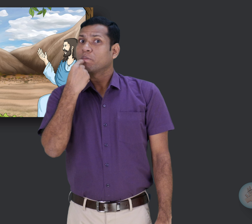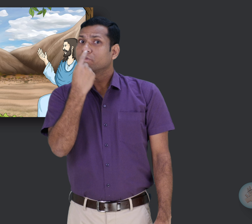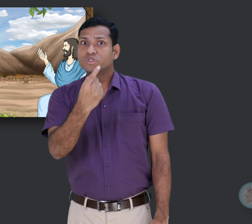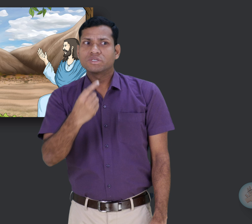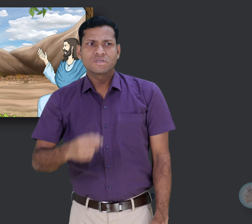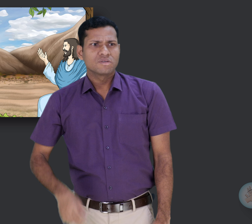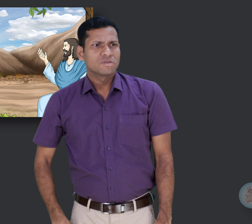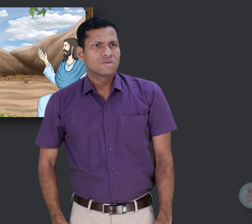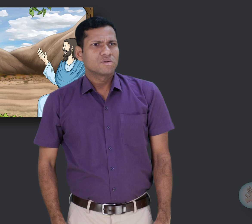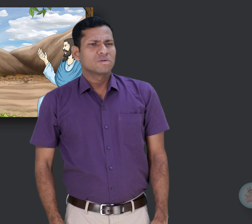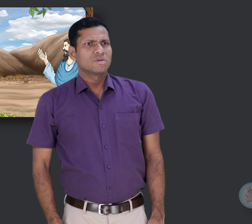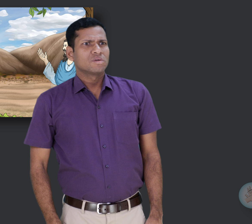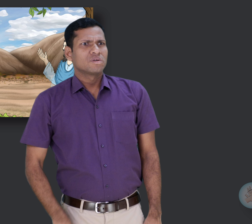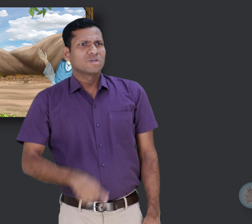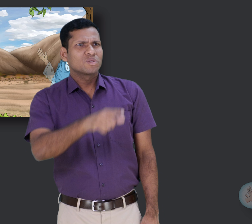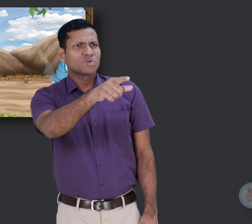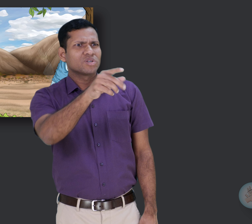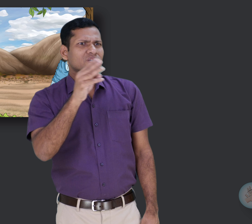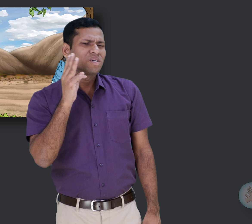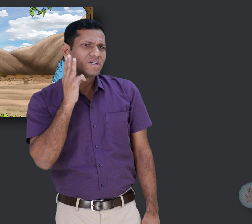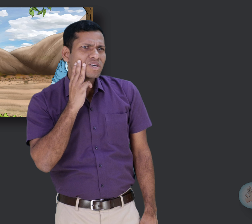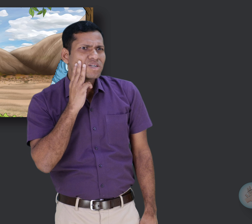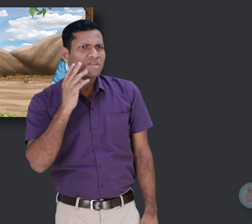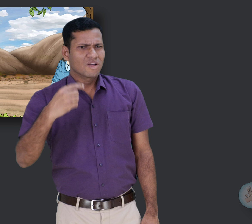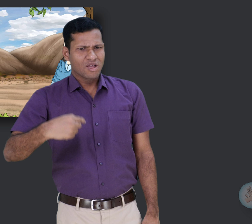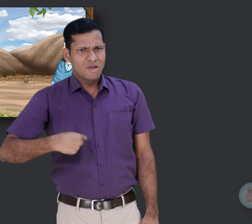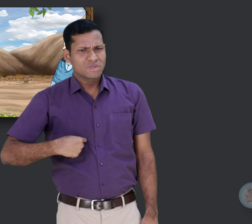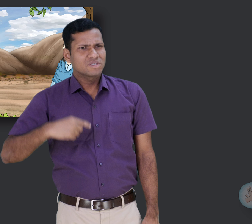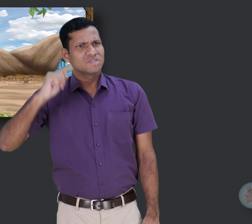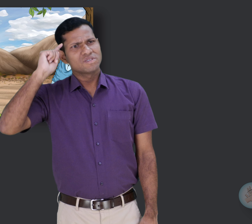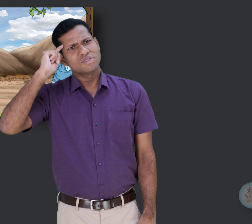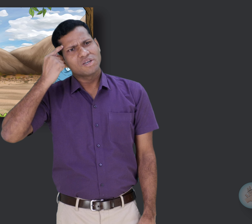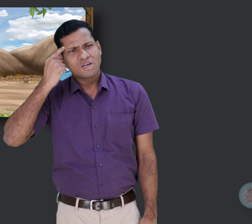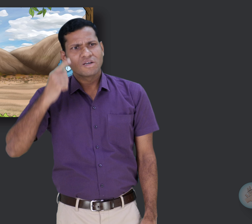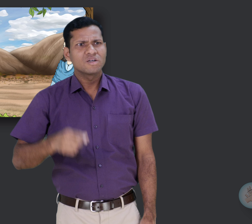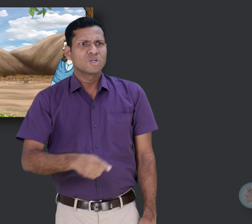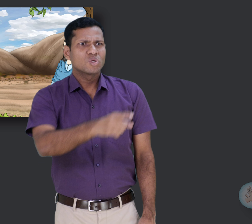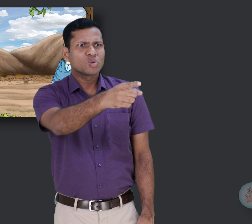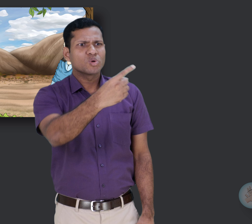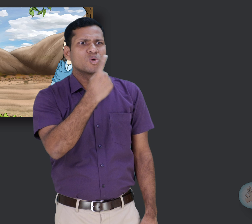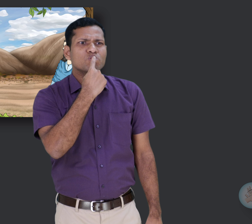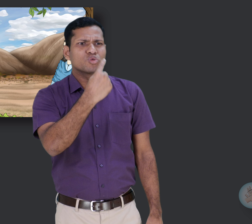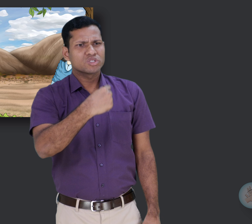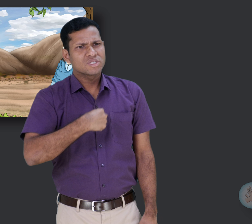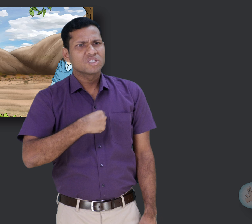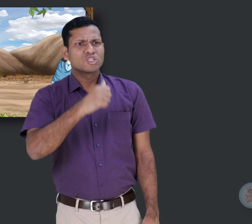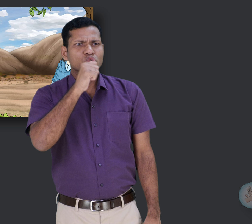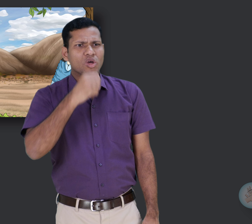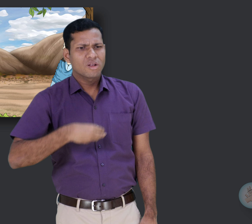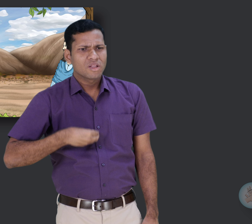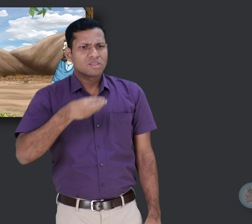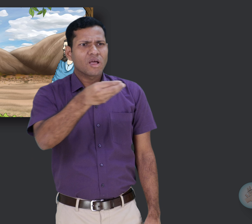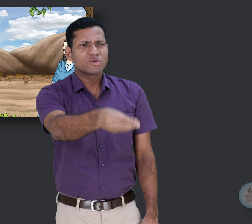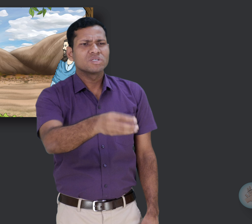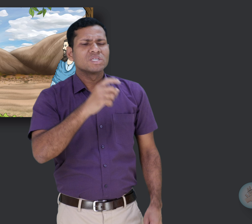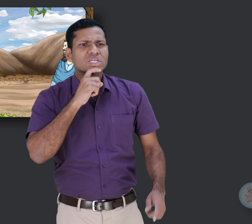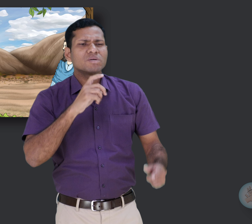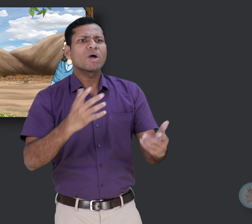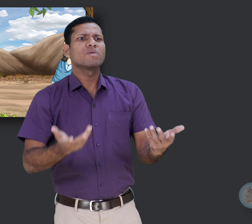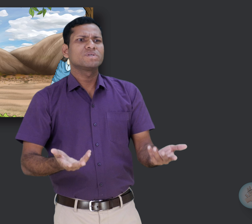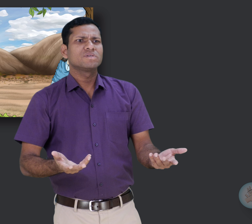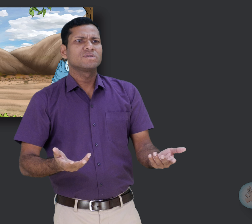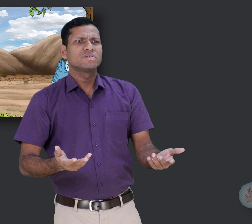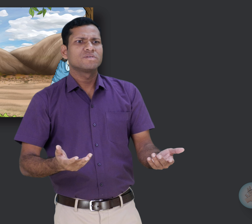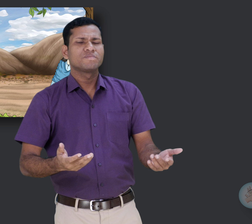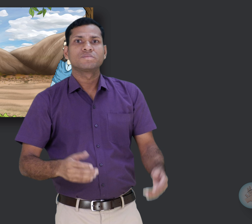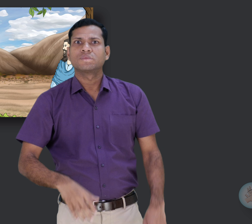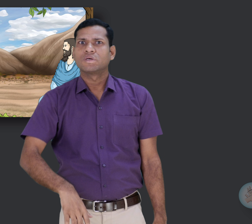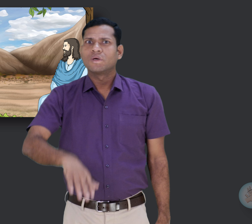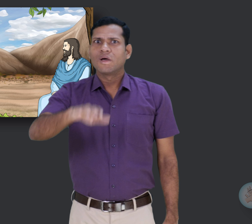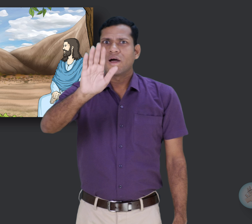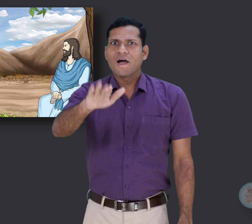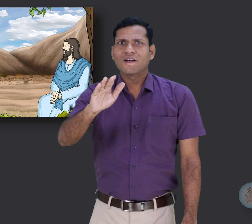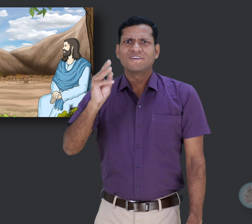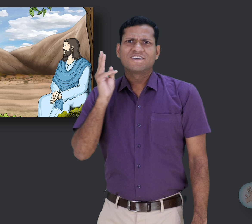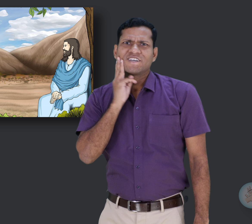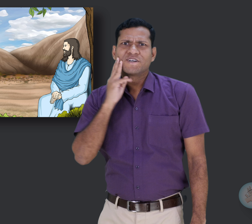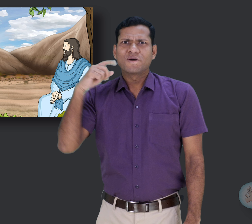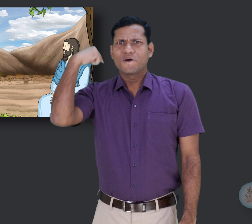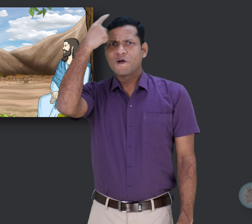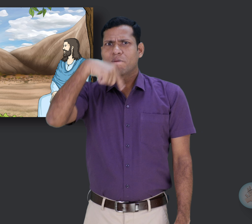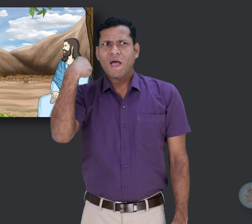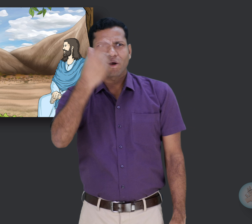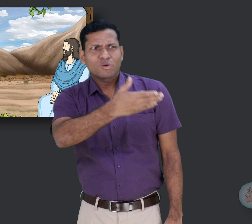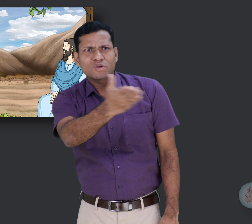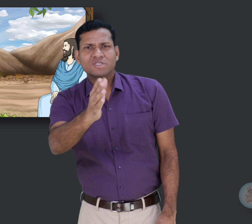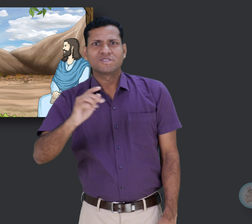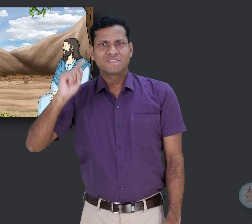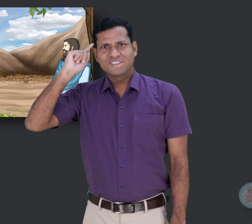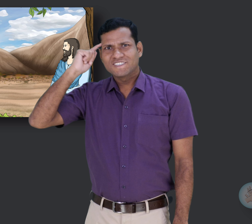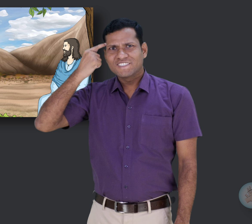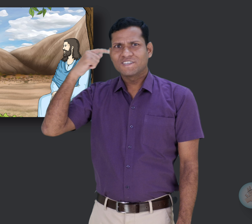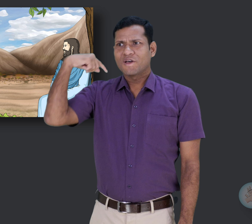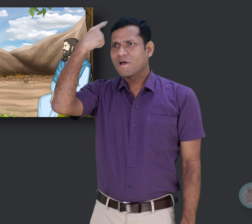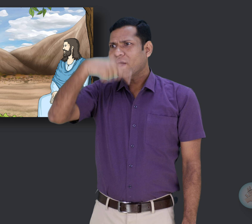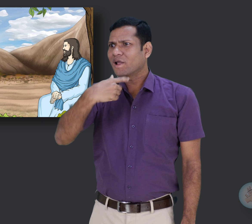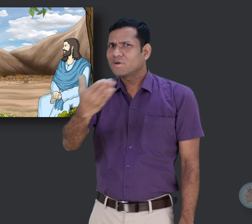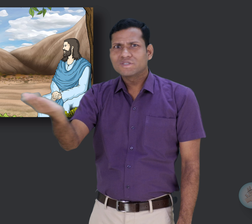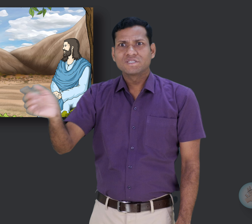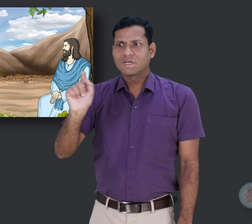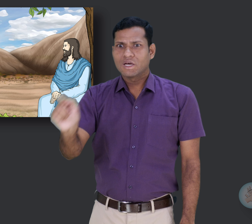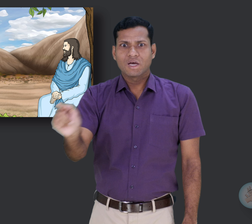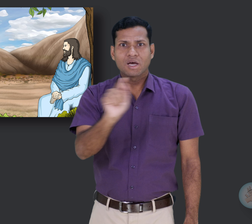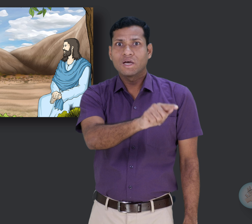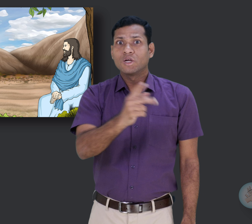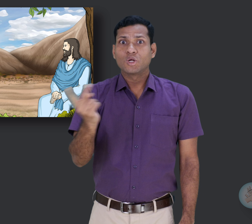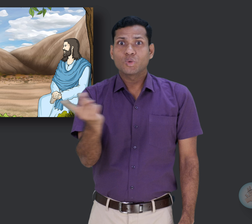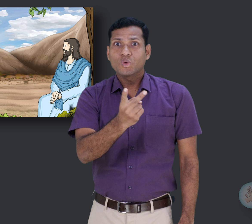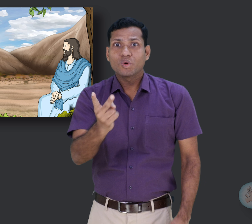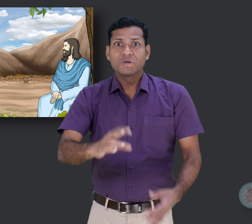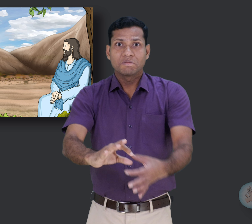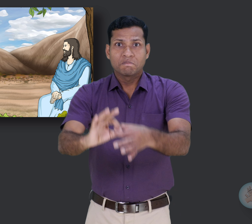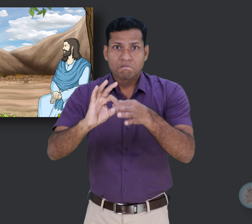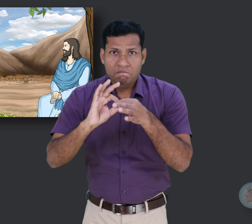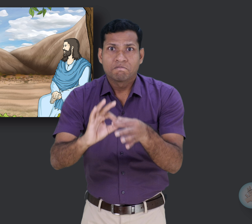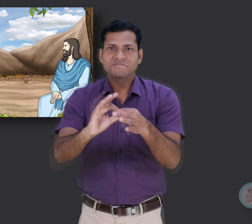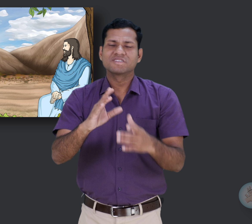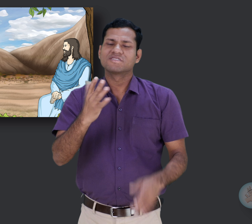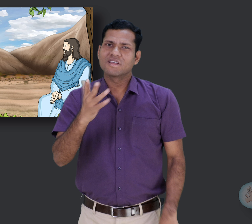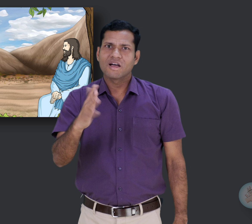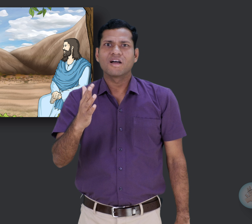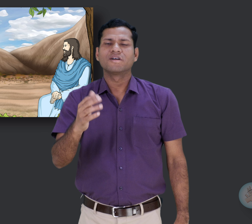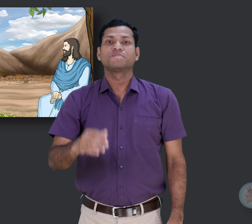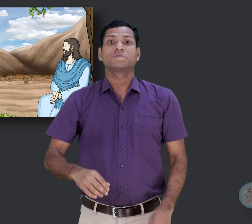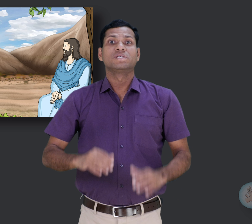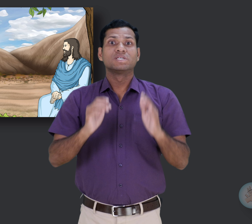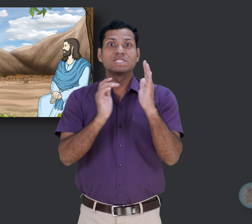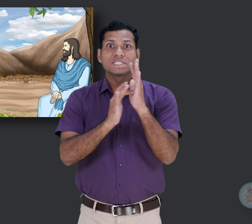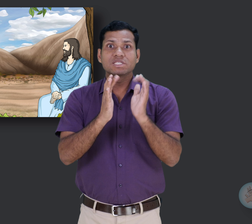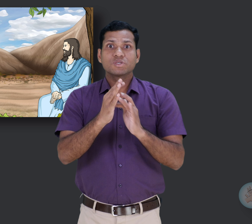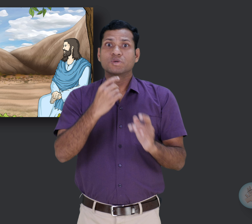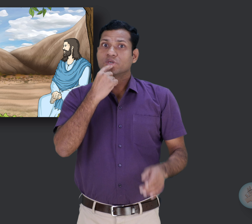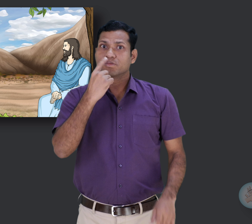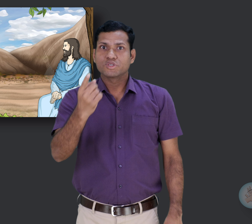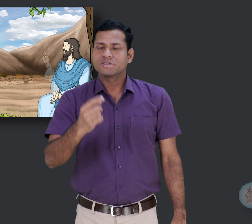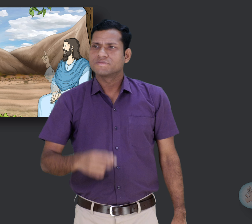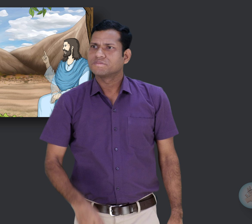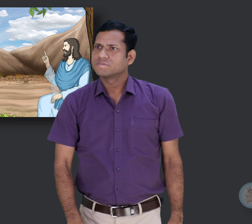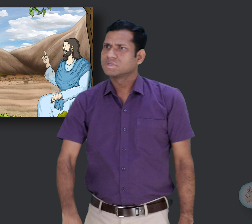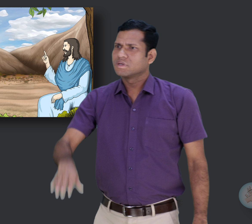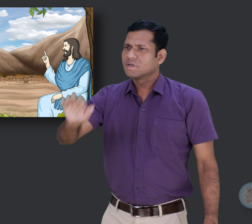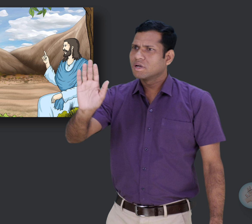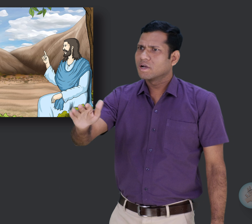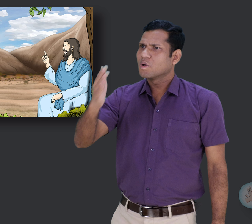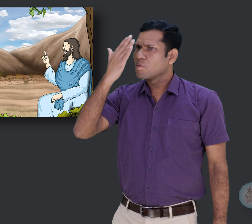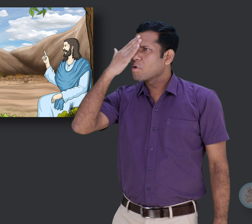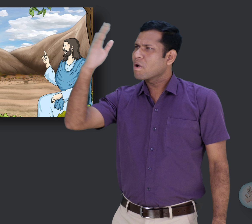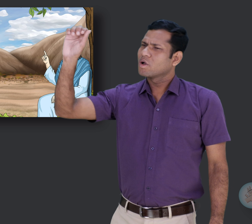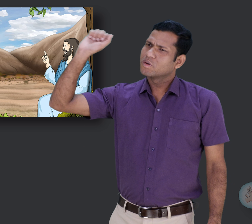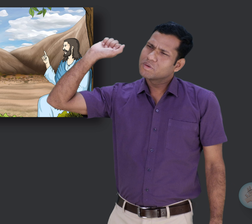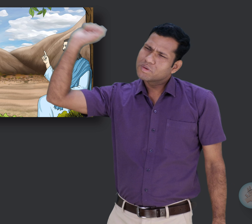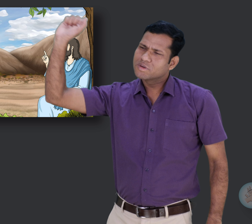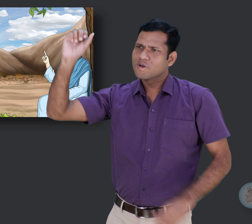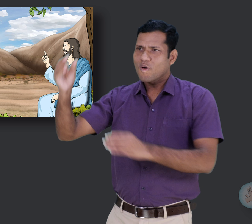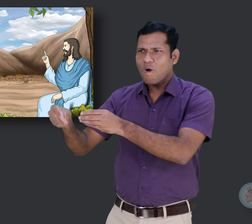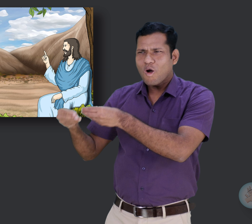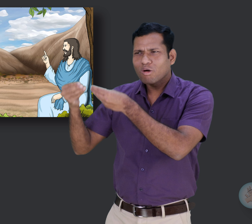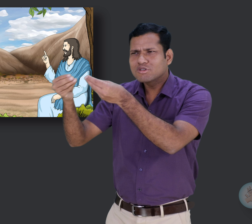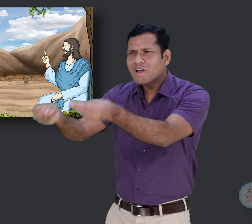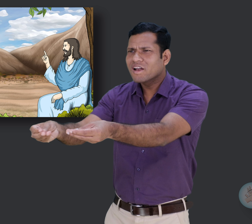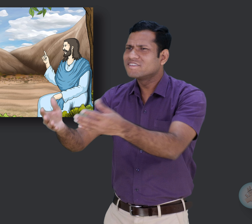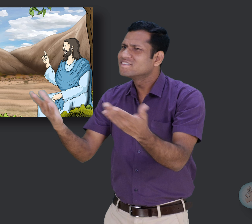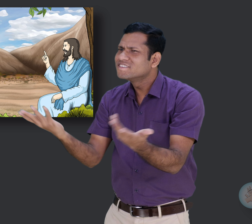(His disciples had gone into the town to buy food.) “You are a Jew,” said the woman. “How can You ask for a drink from me, a Samaritan woman?”